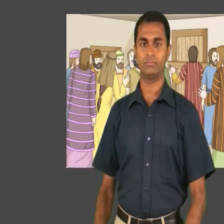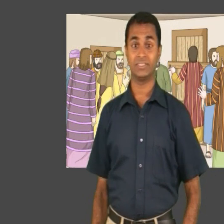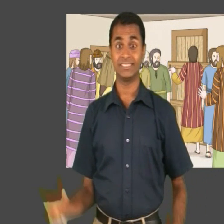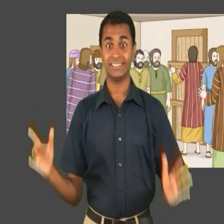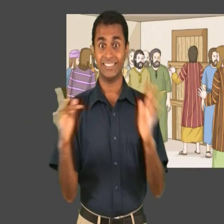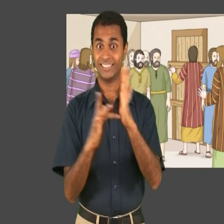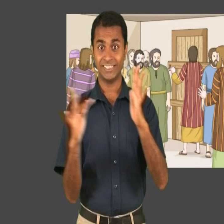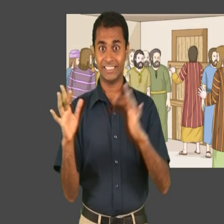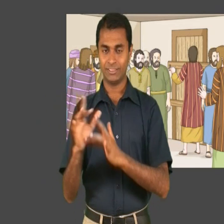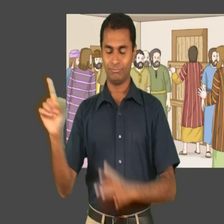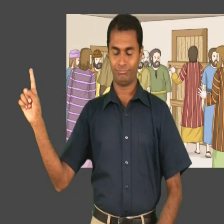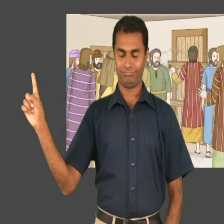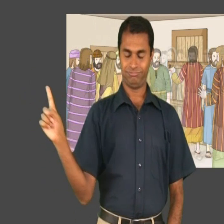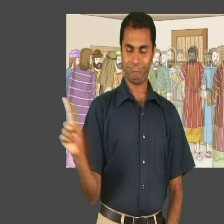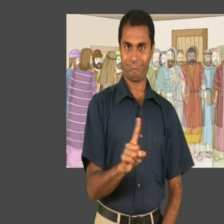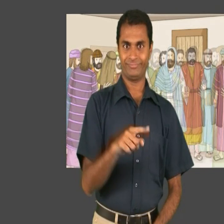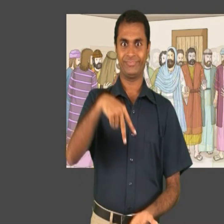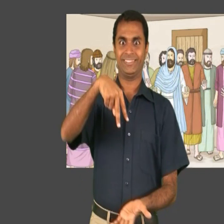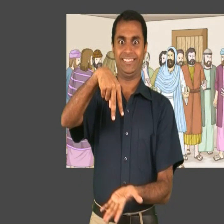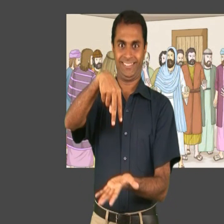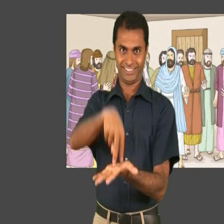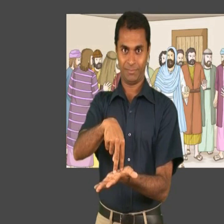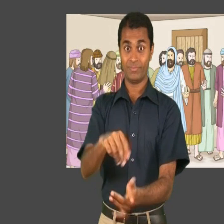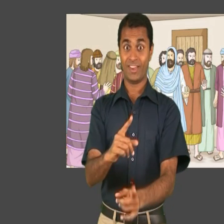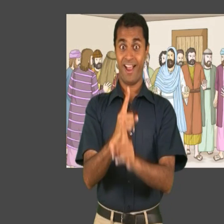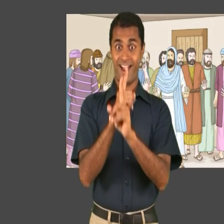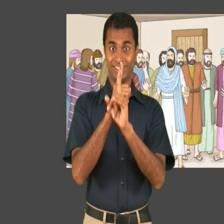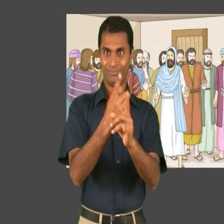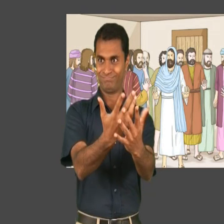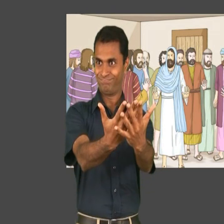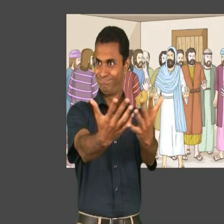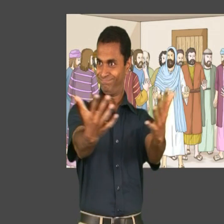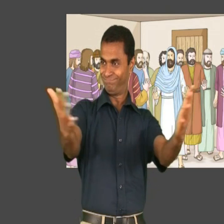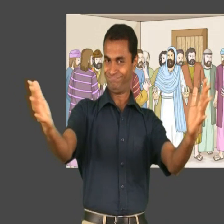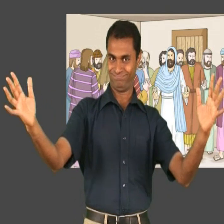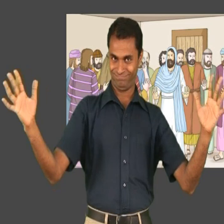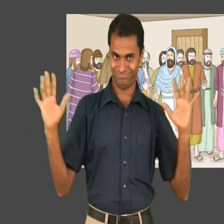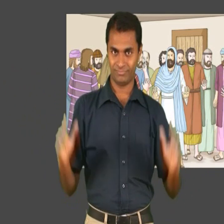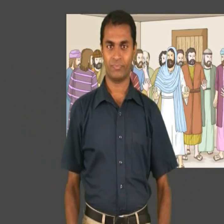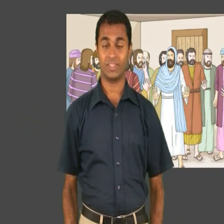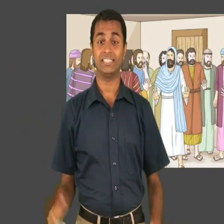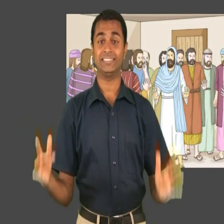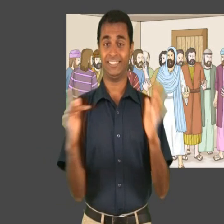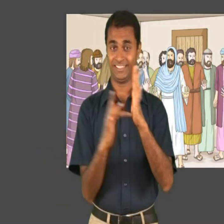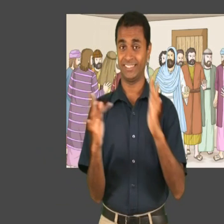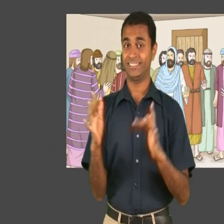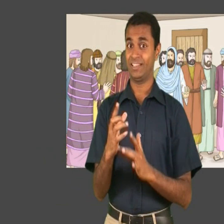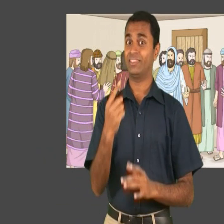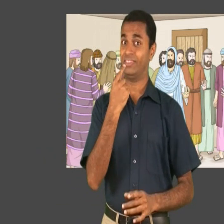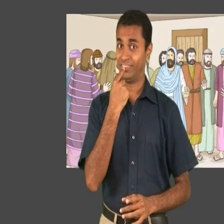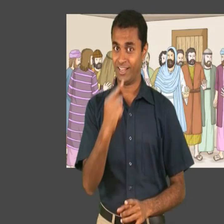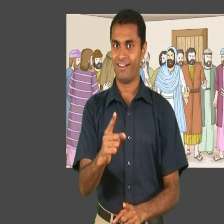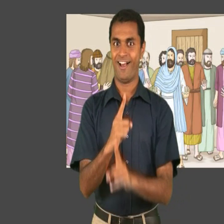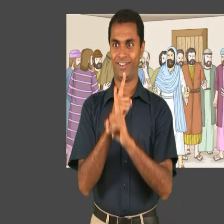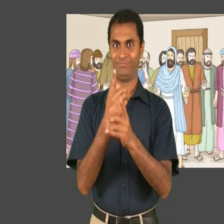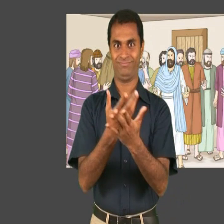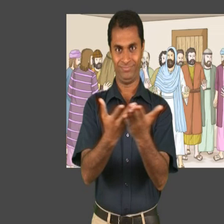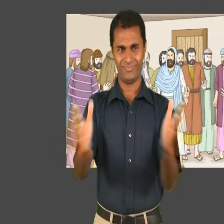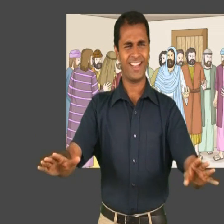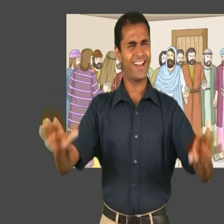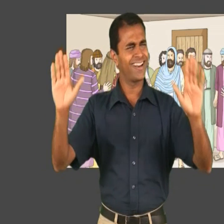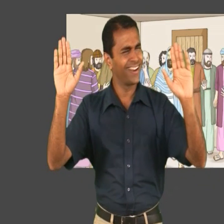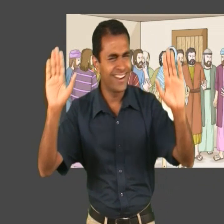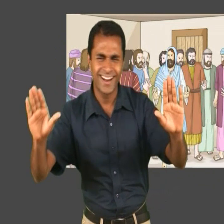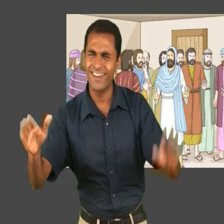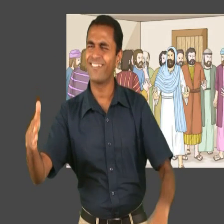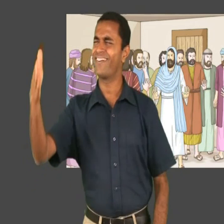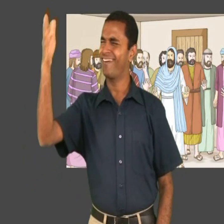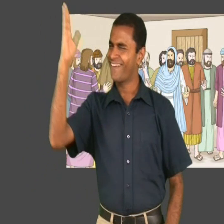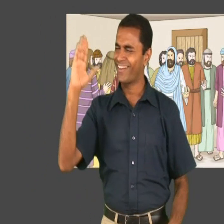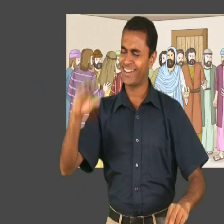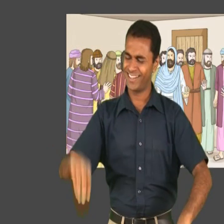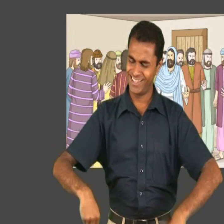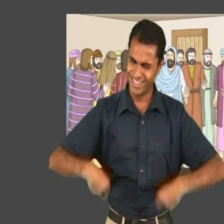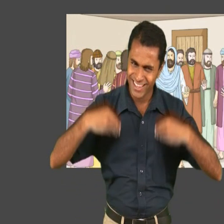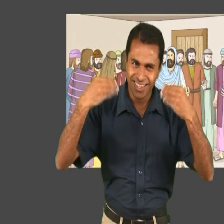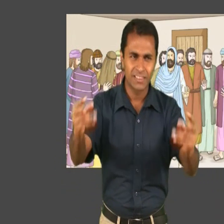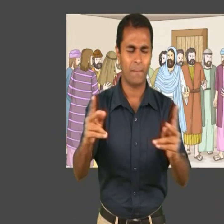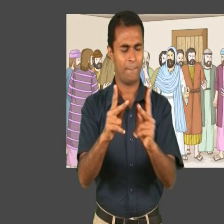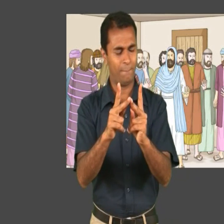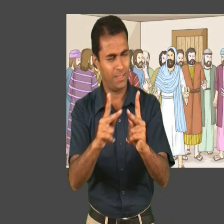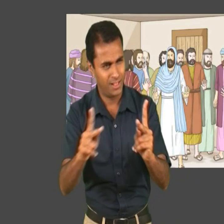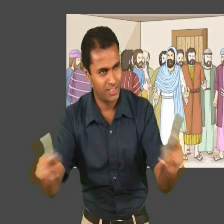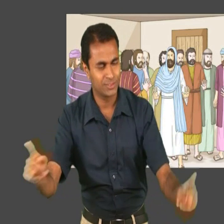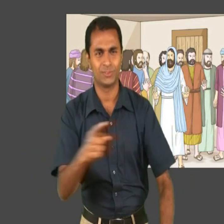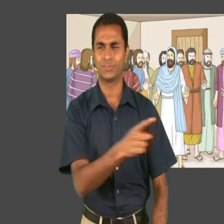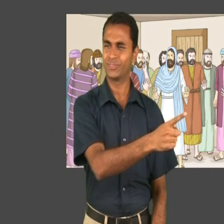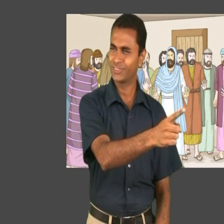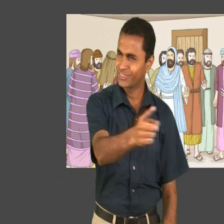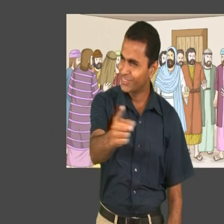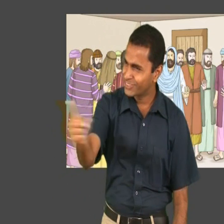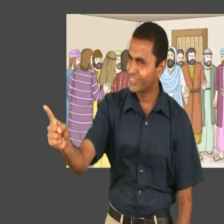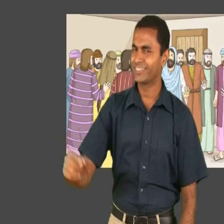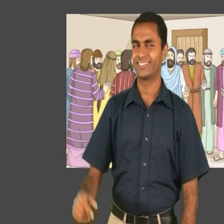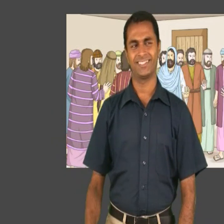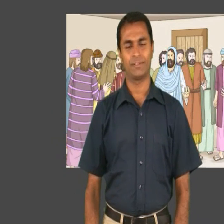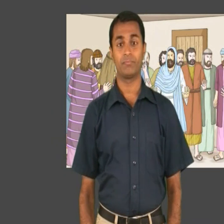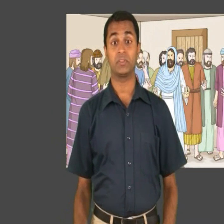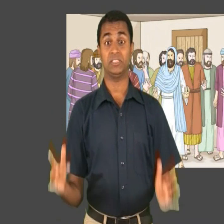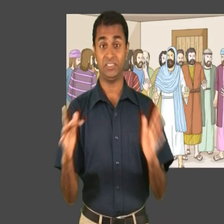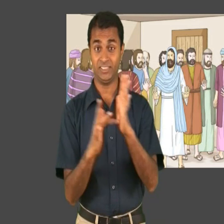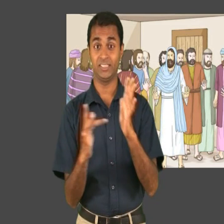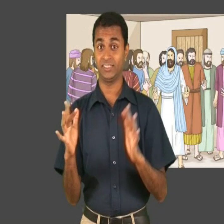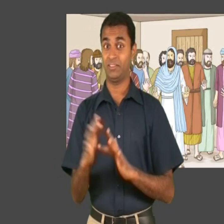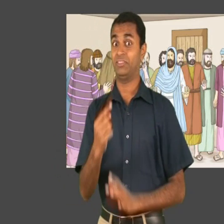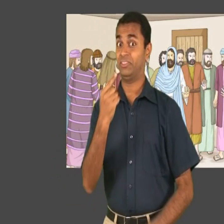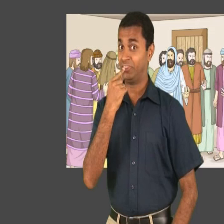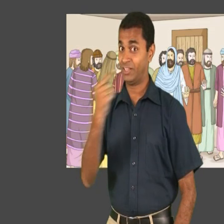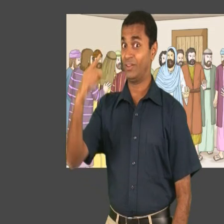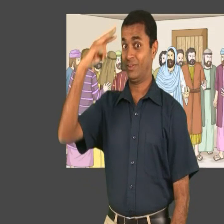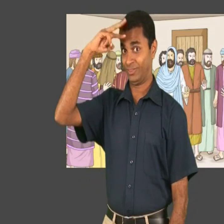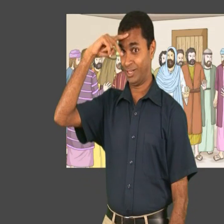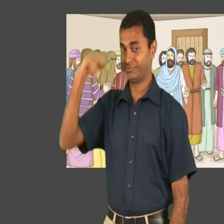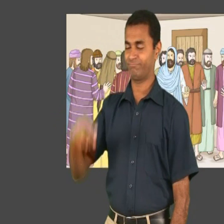Jesus came and stood among them and said, “Peace be with you.”